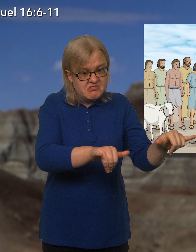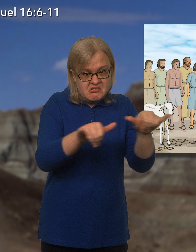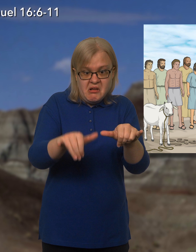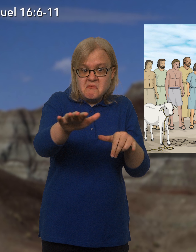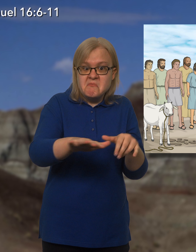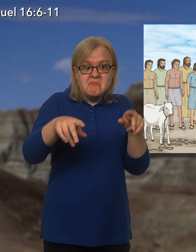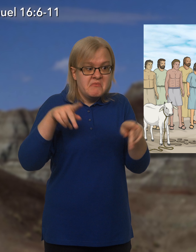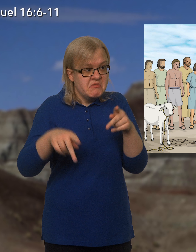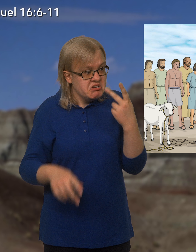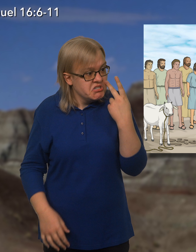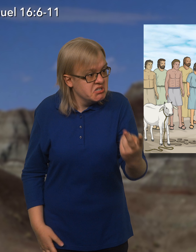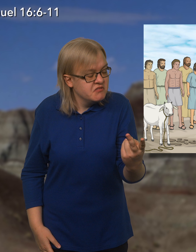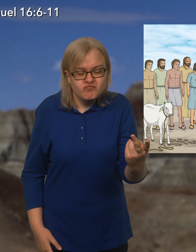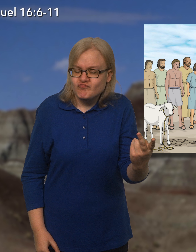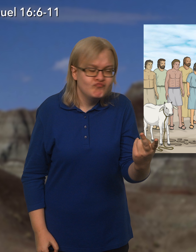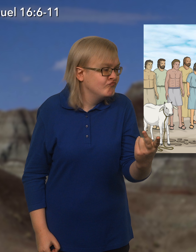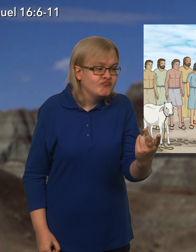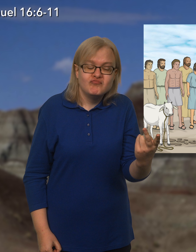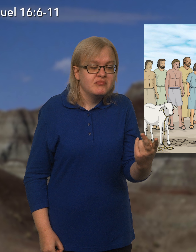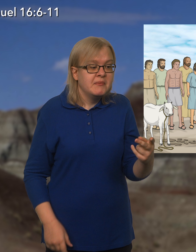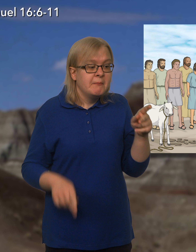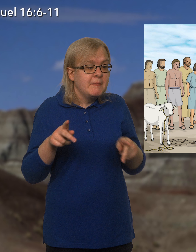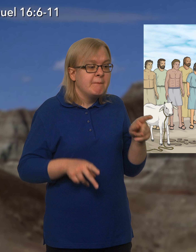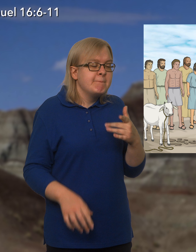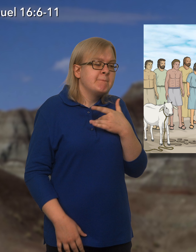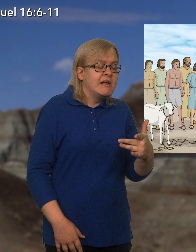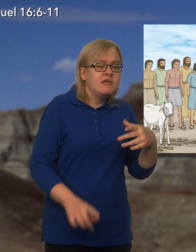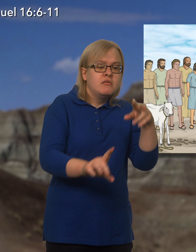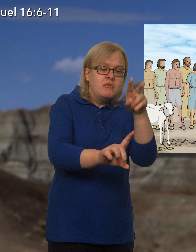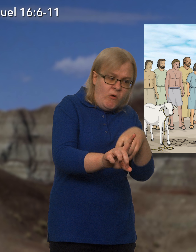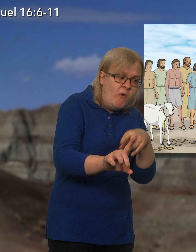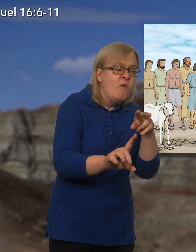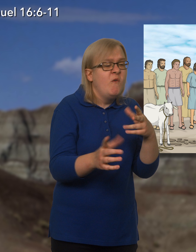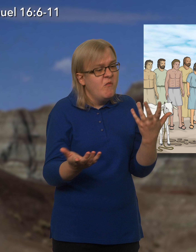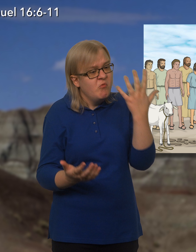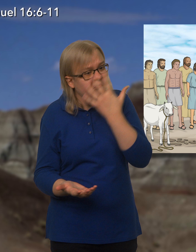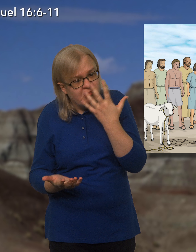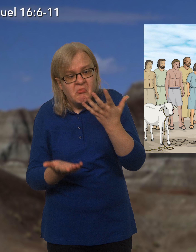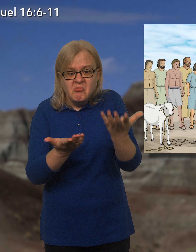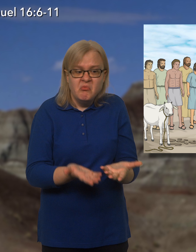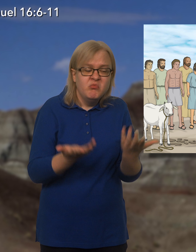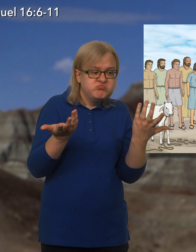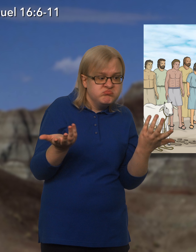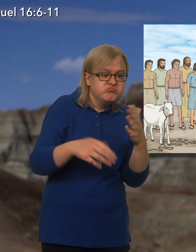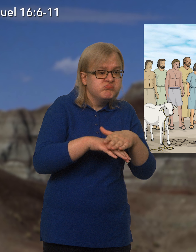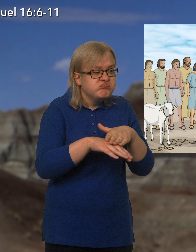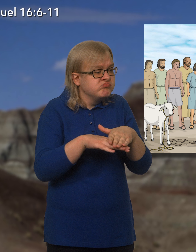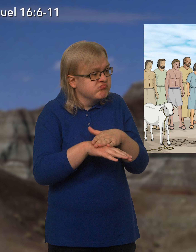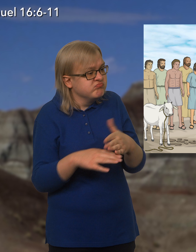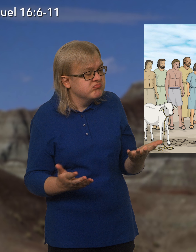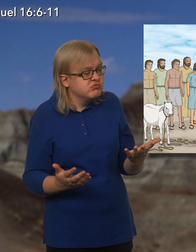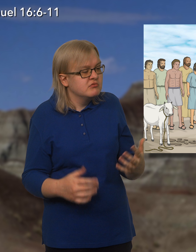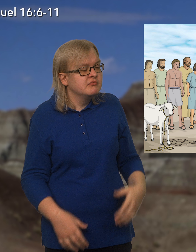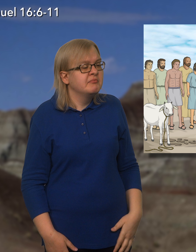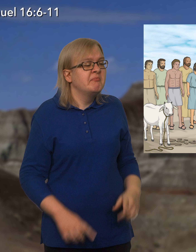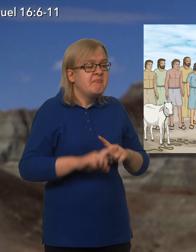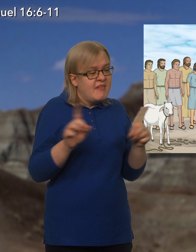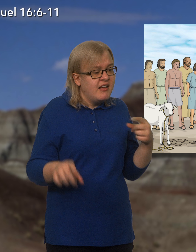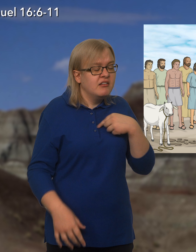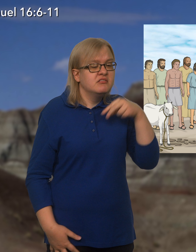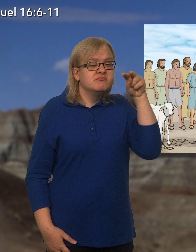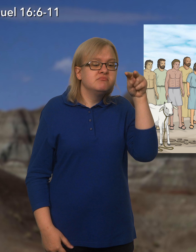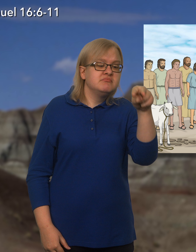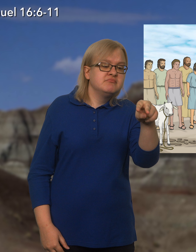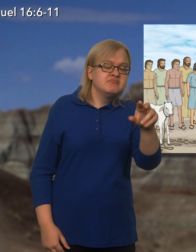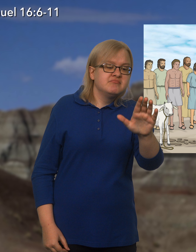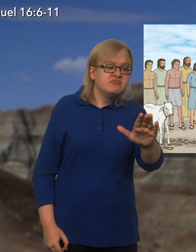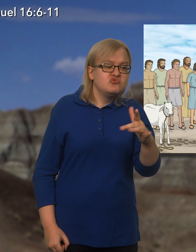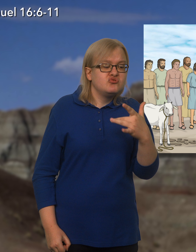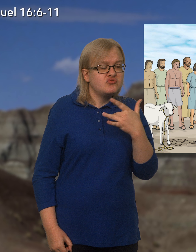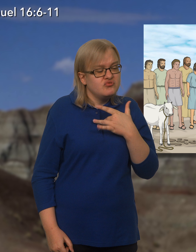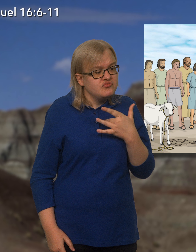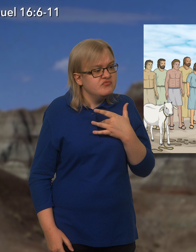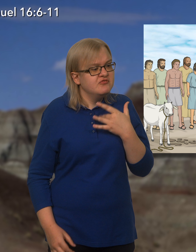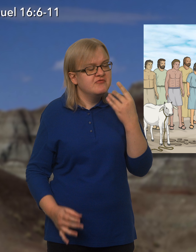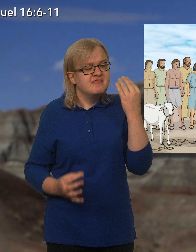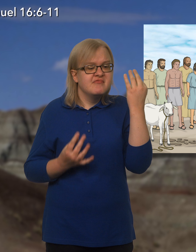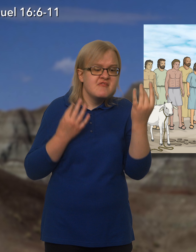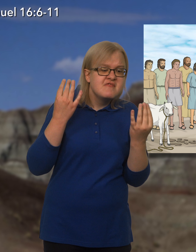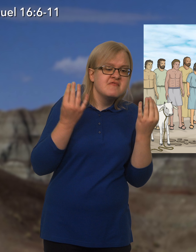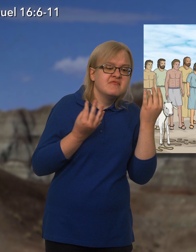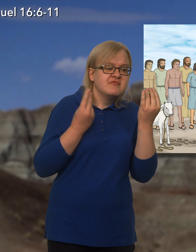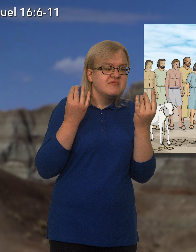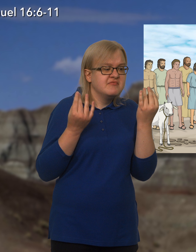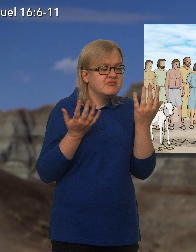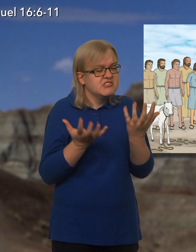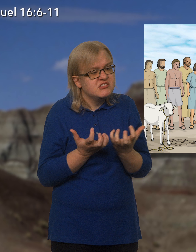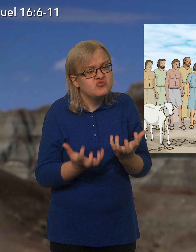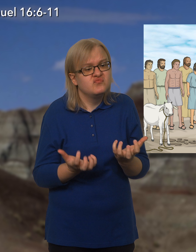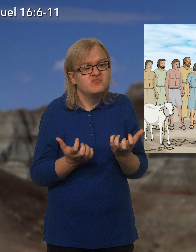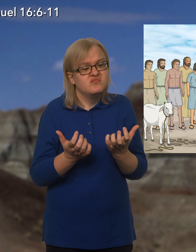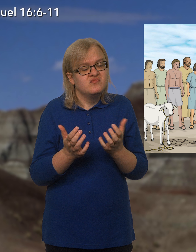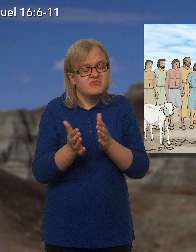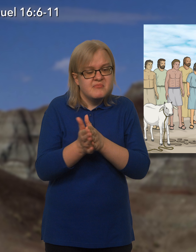the LORD does not see as man does.